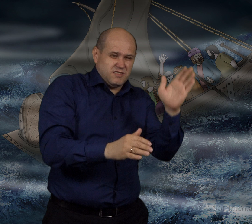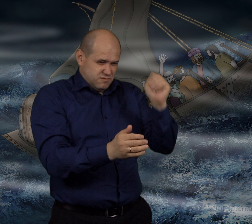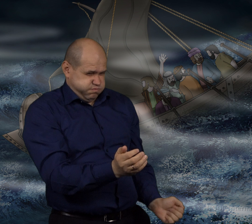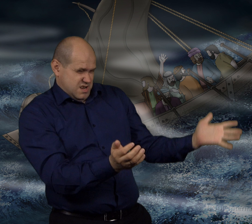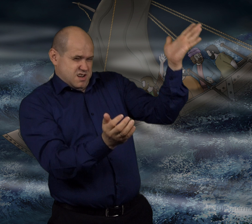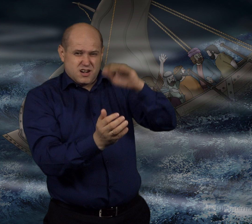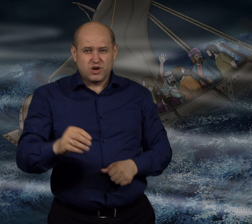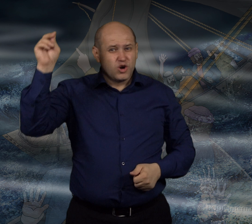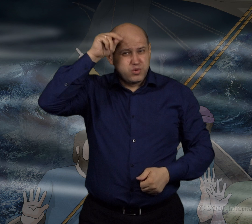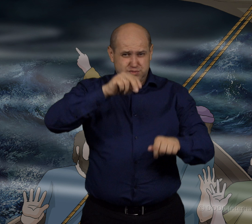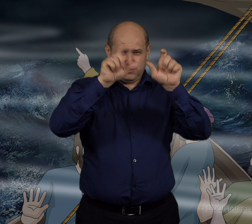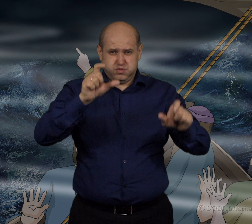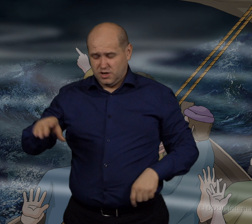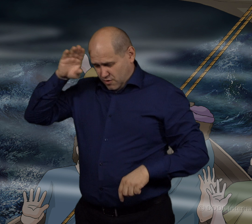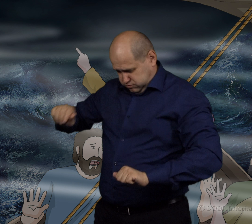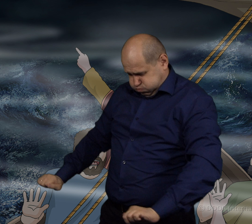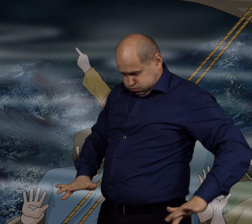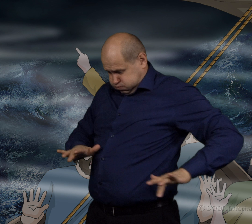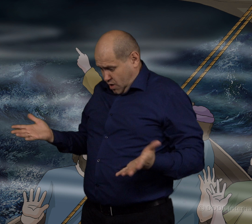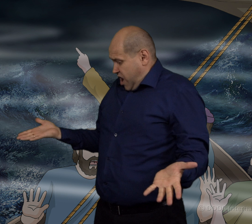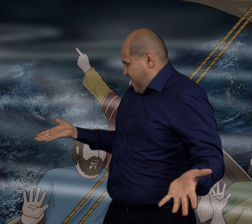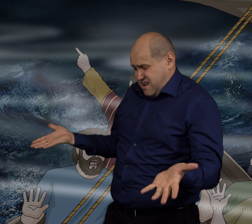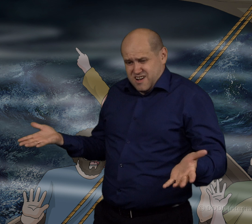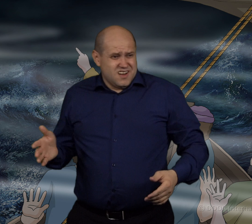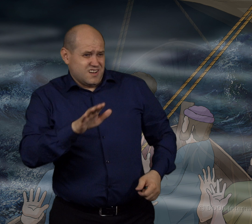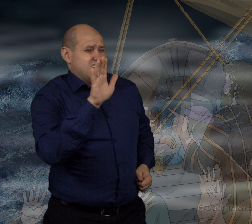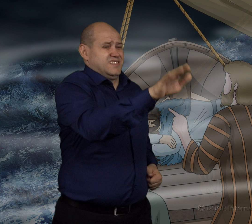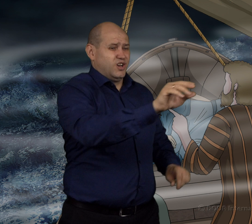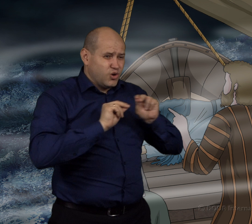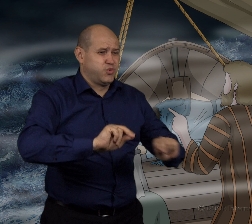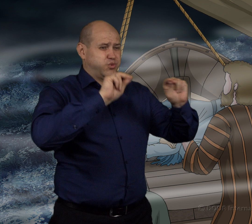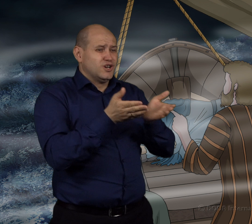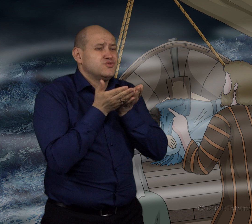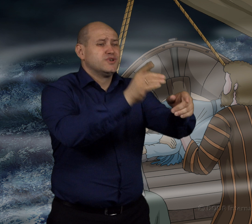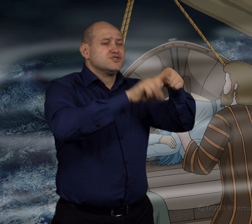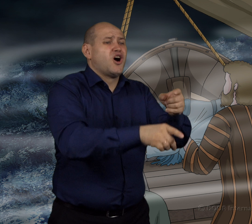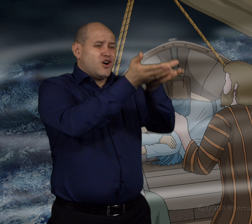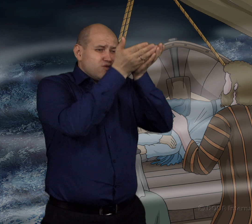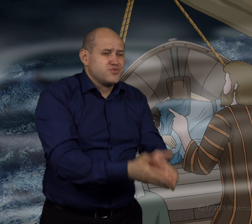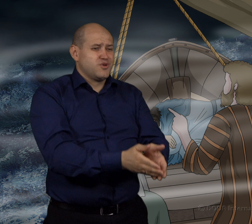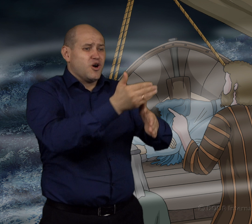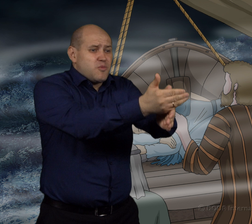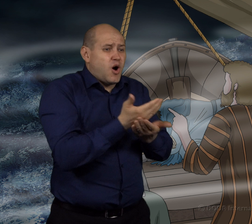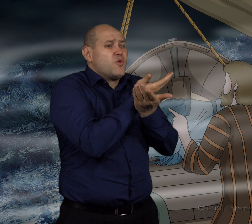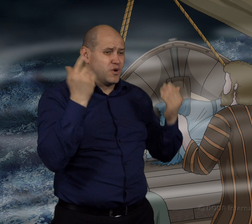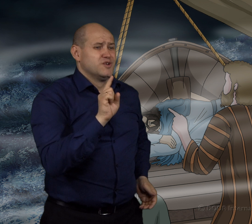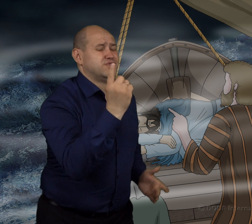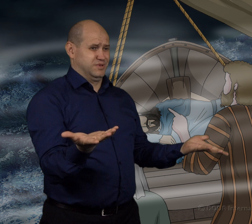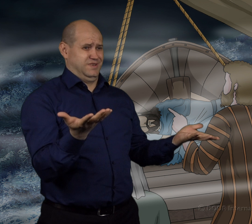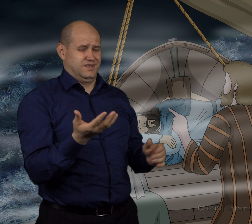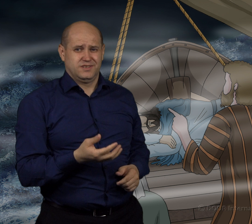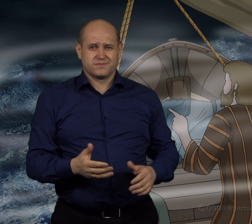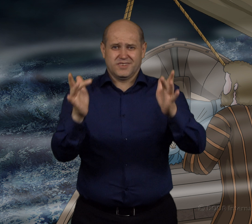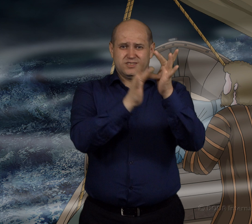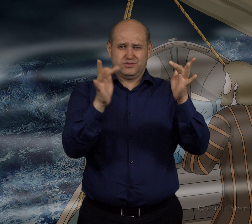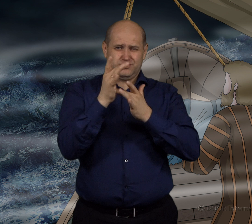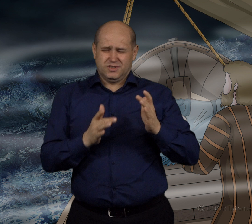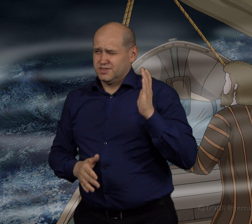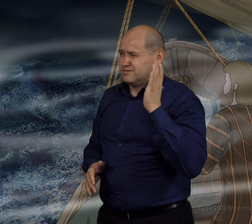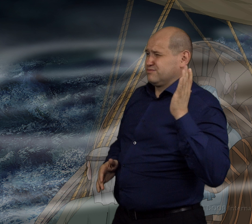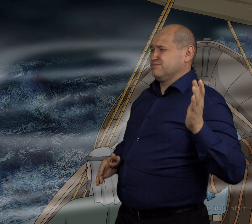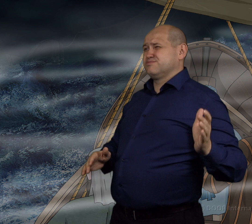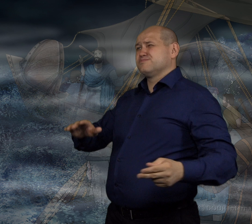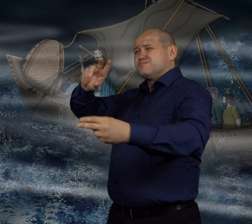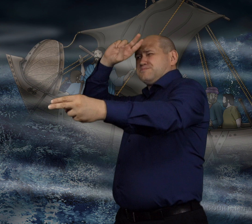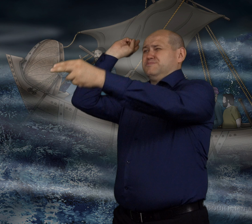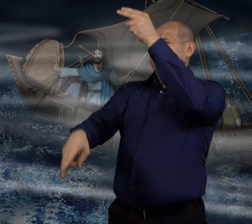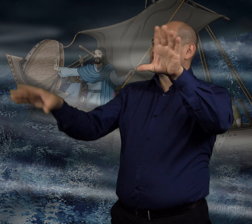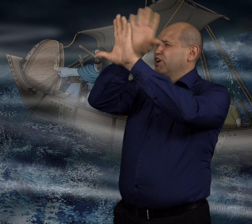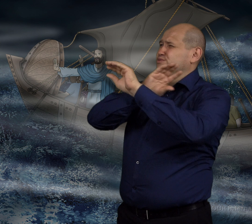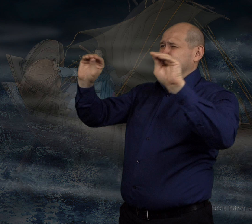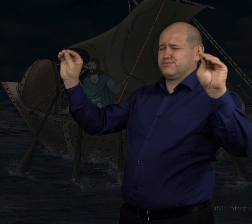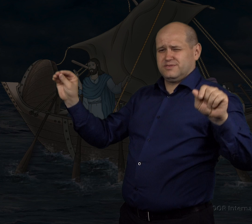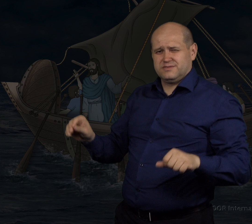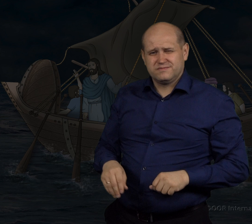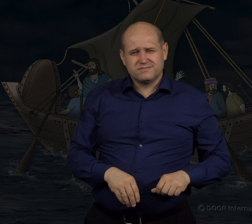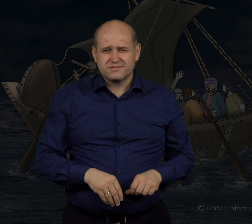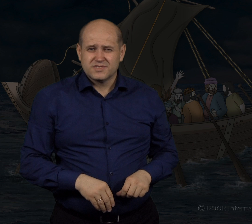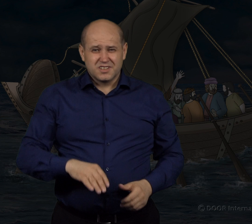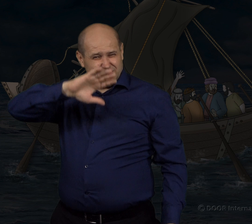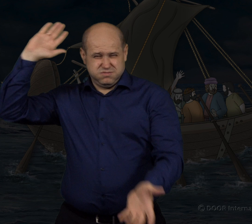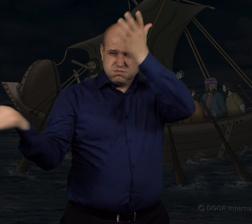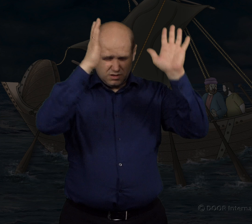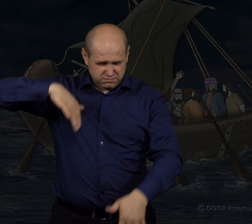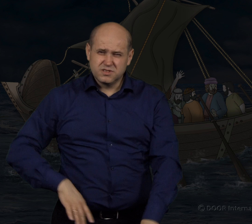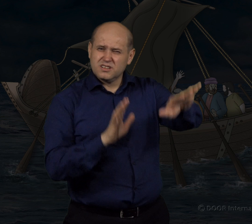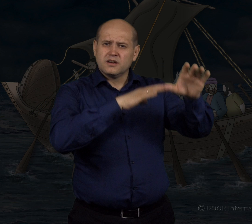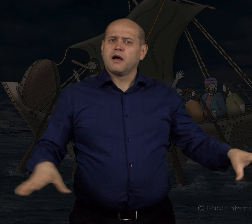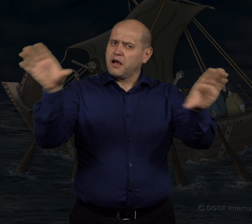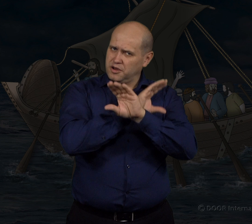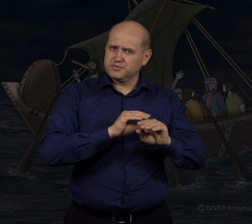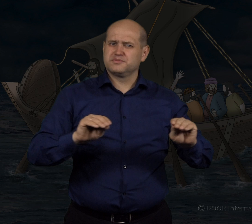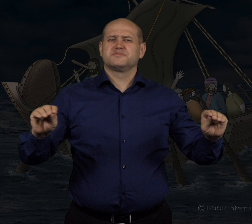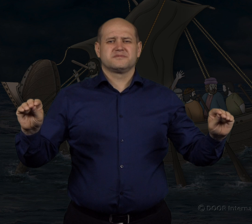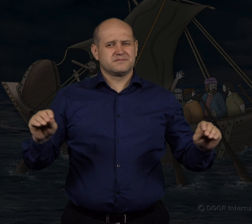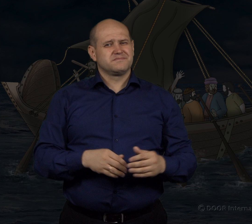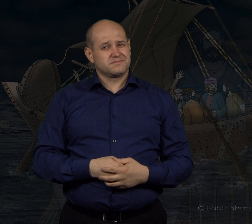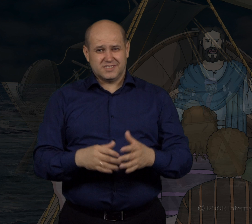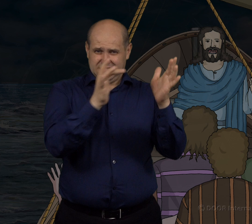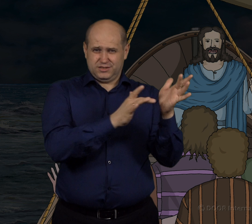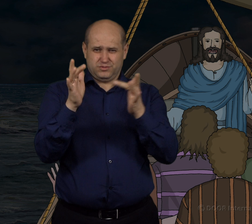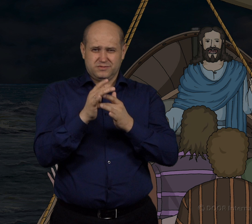So they woke Him and said, “Teacher, don’t You care that we are perishing?” Then Jesus got up and rebuked the wind and the sea. “Silence!” He commanded. “Be still!”